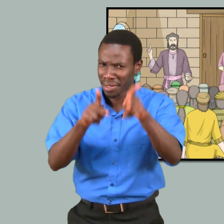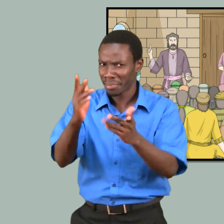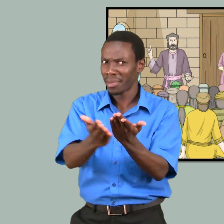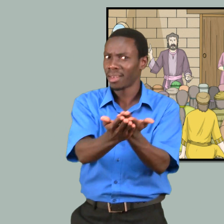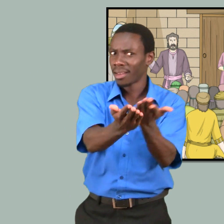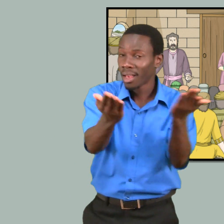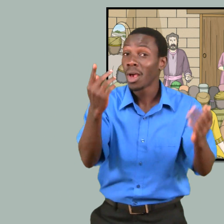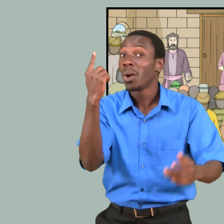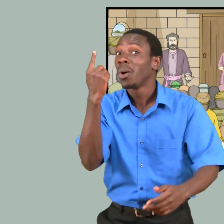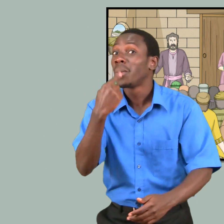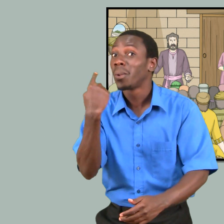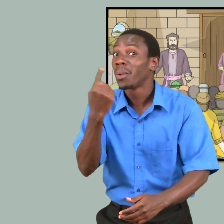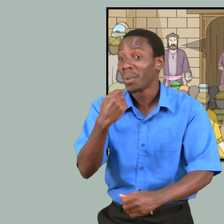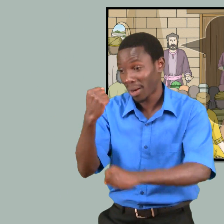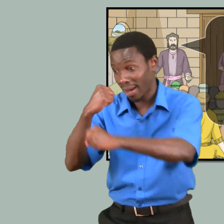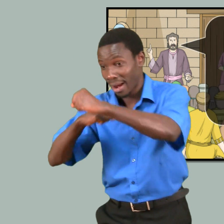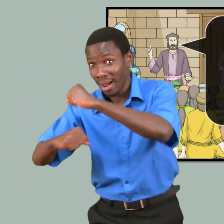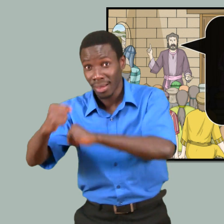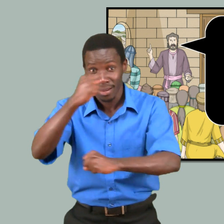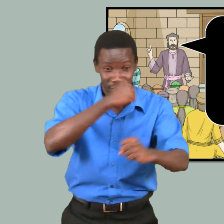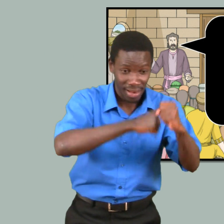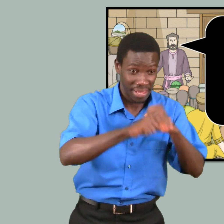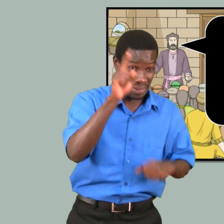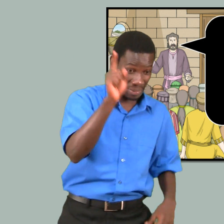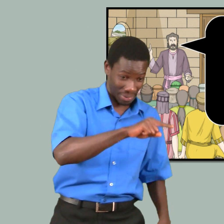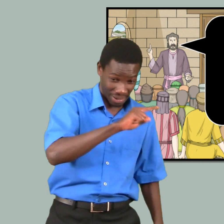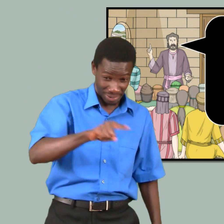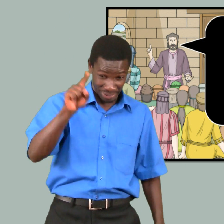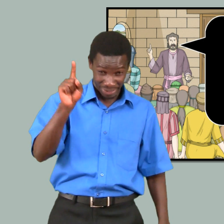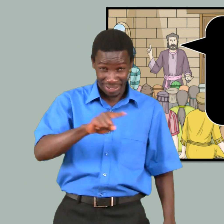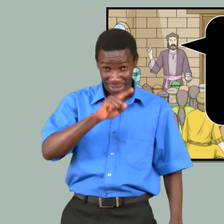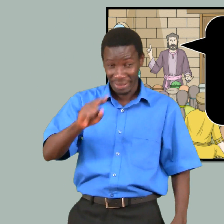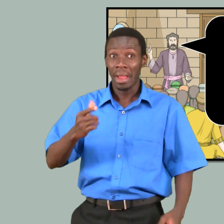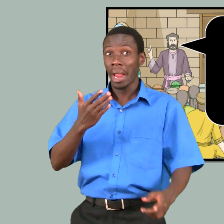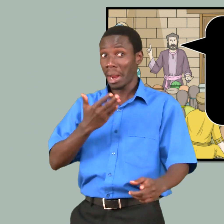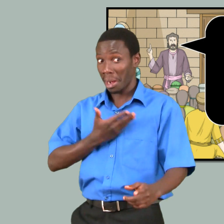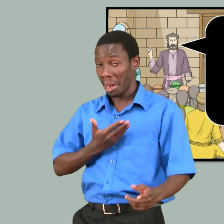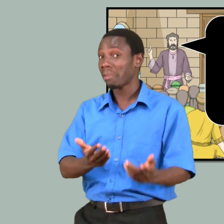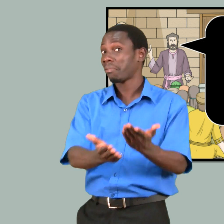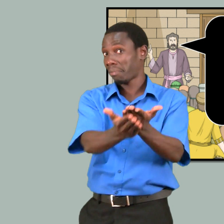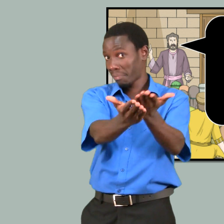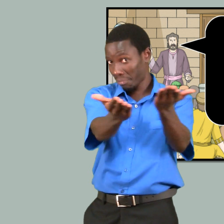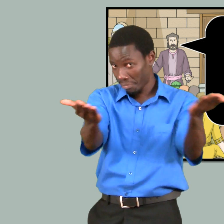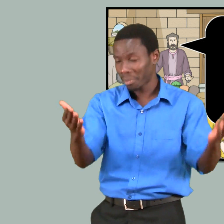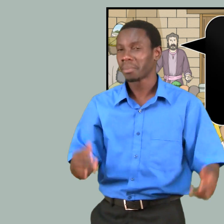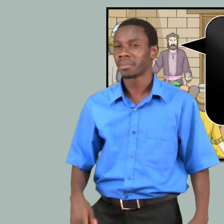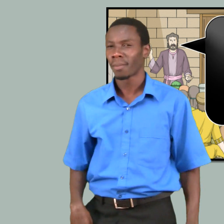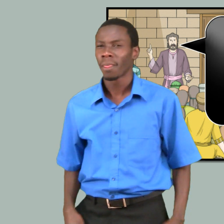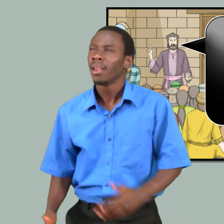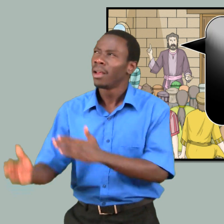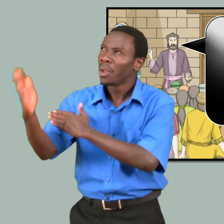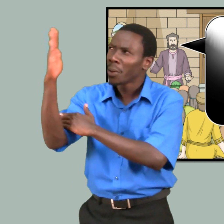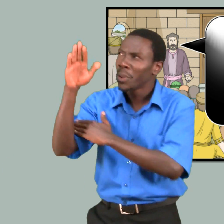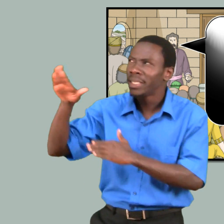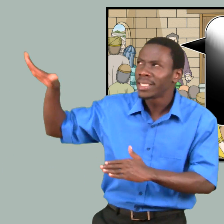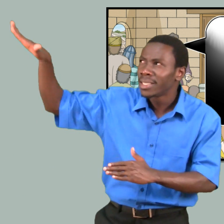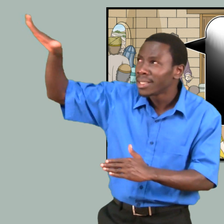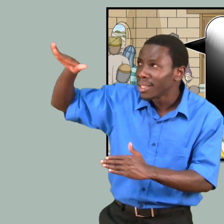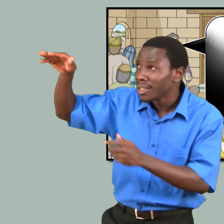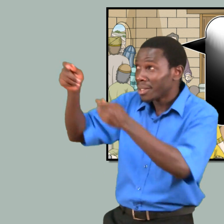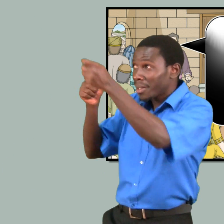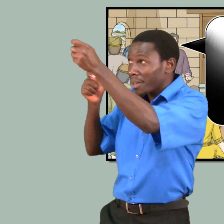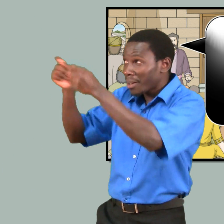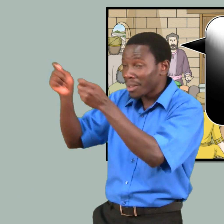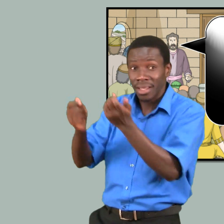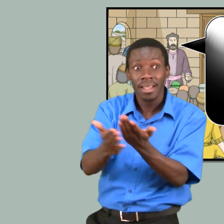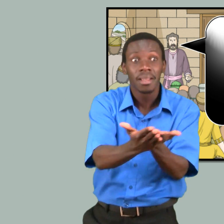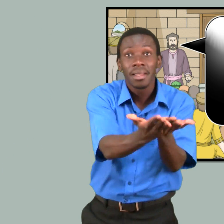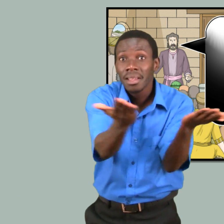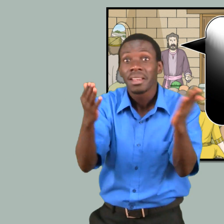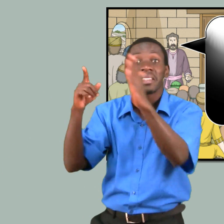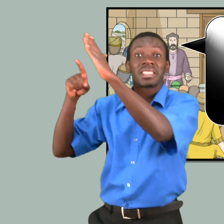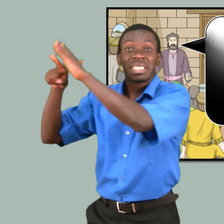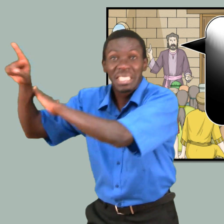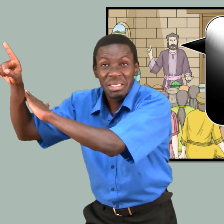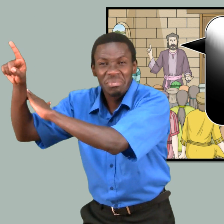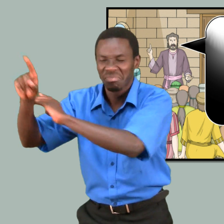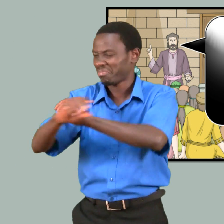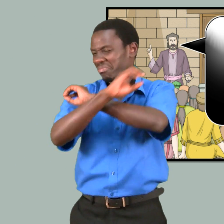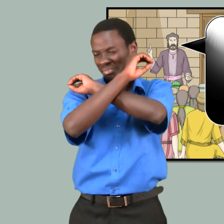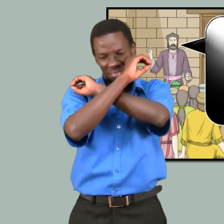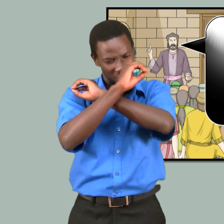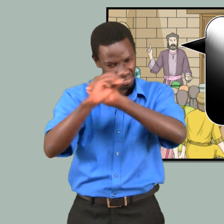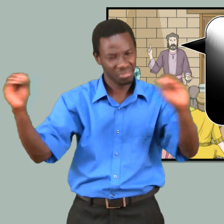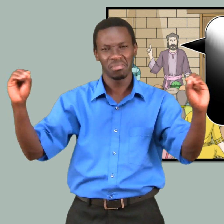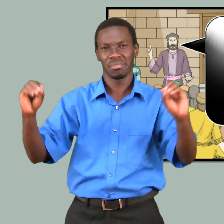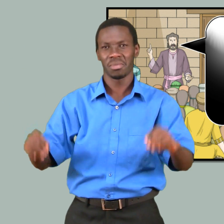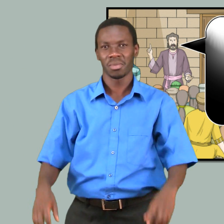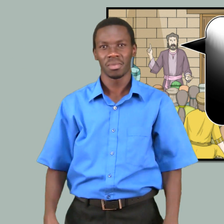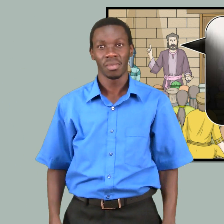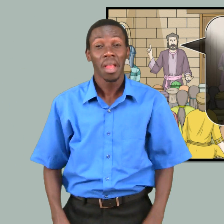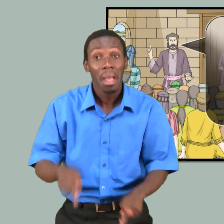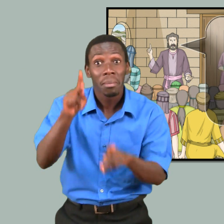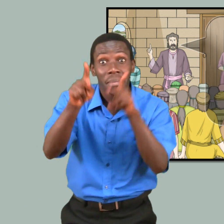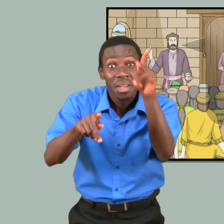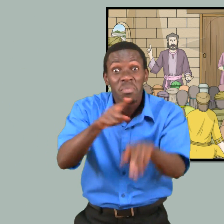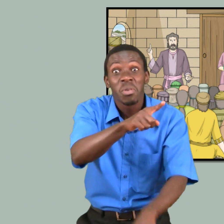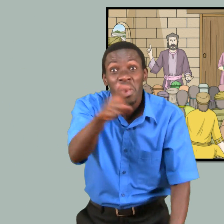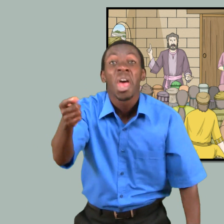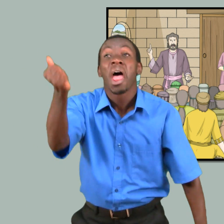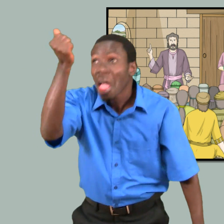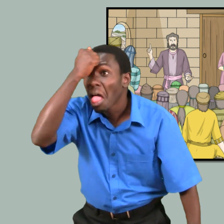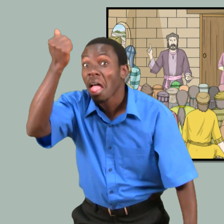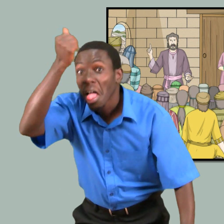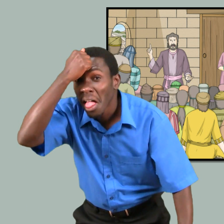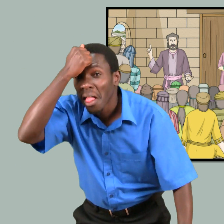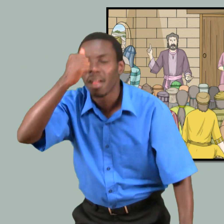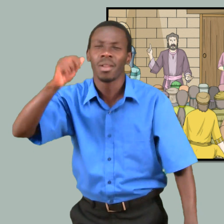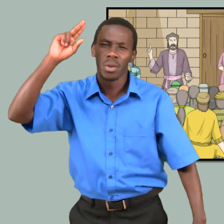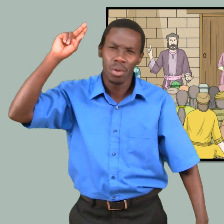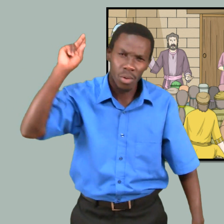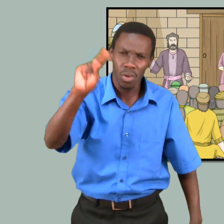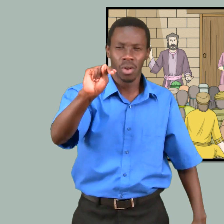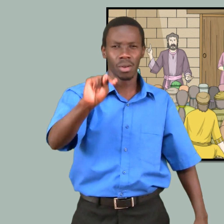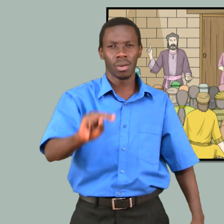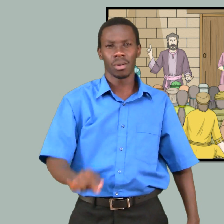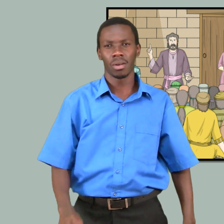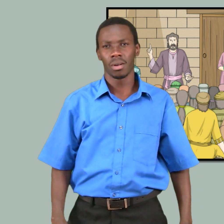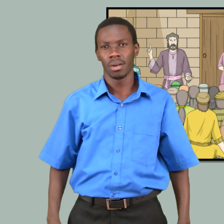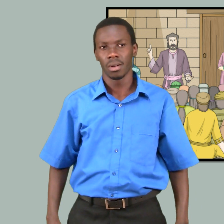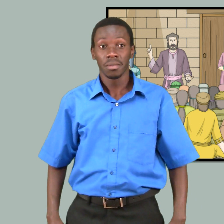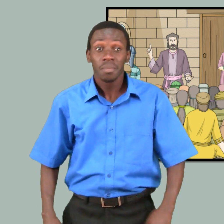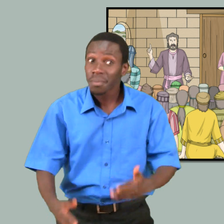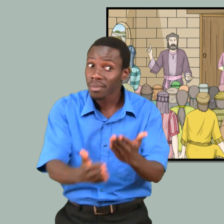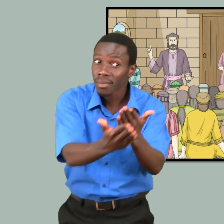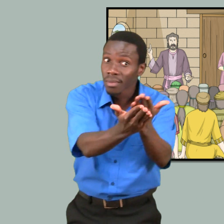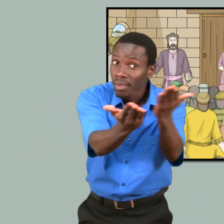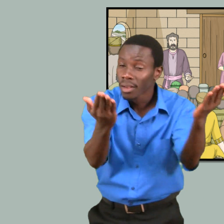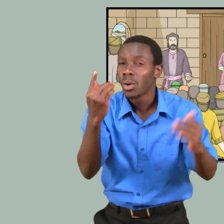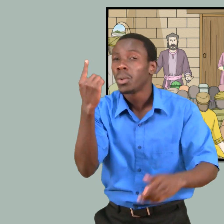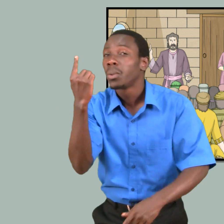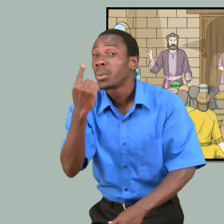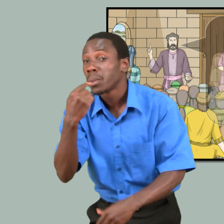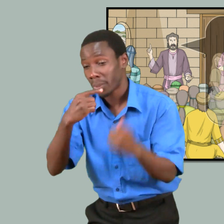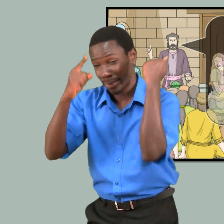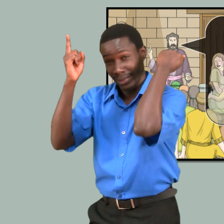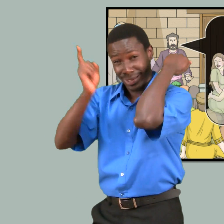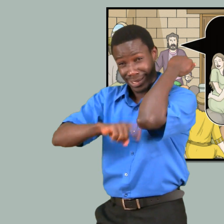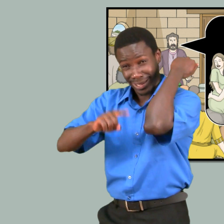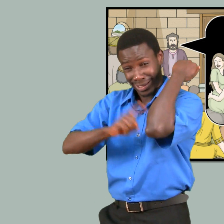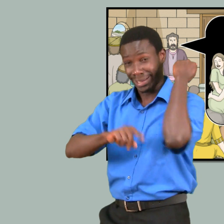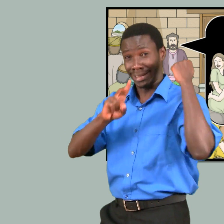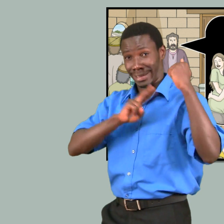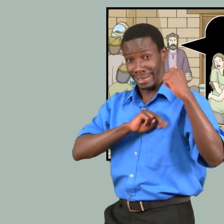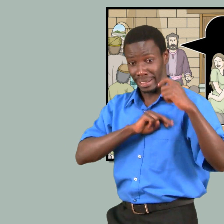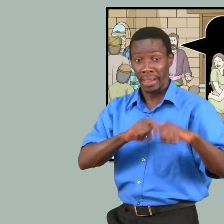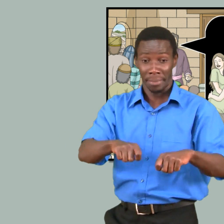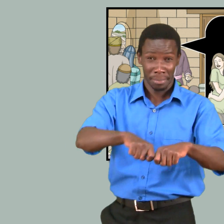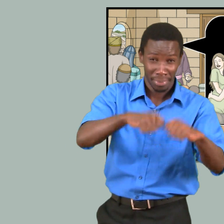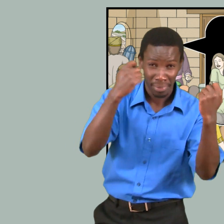Do you not know that the wicked will not inherit the kingdom of God?